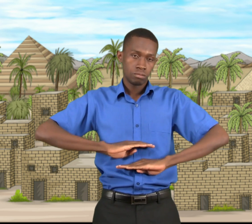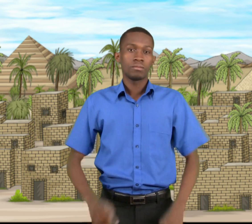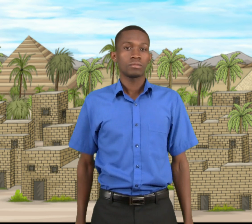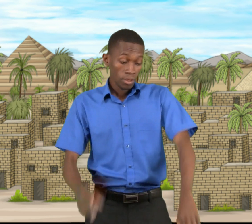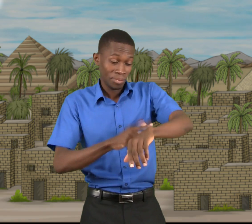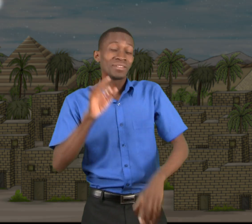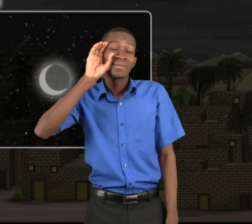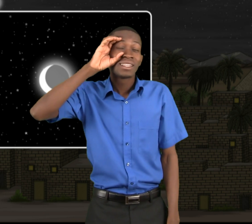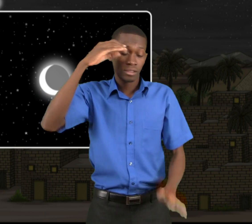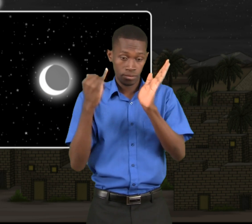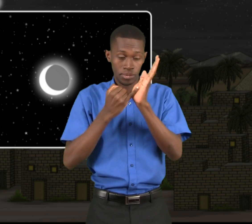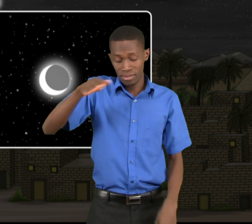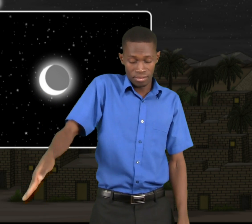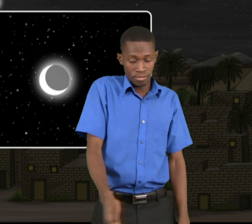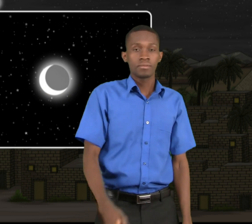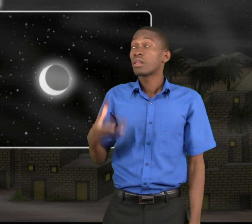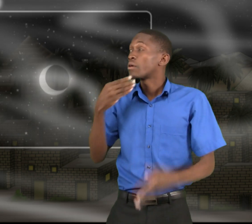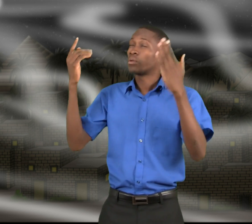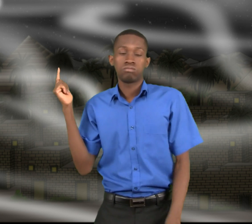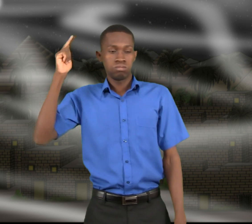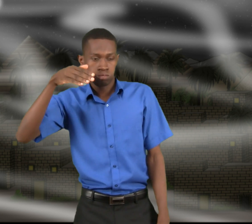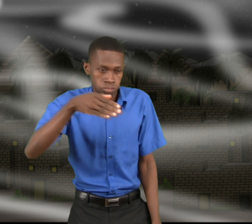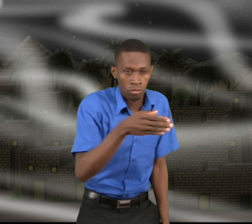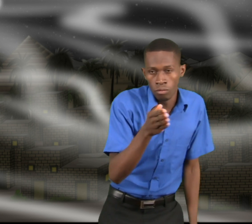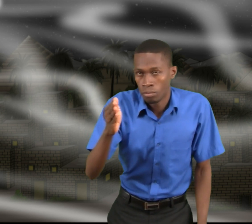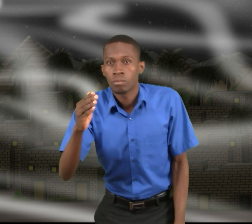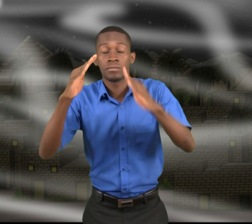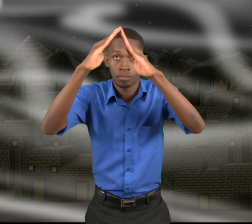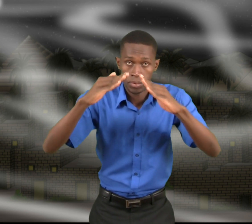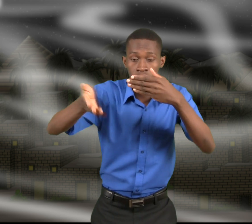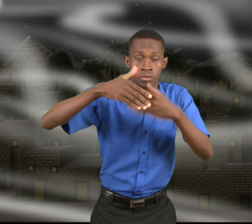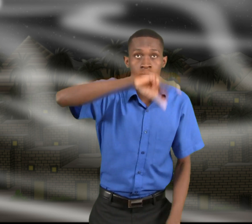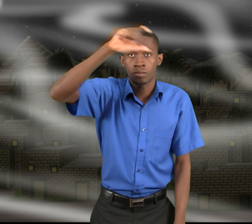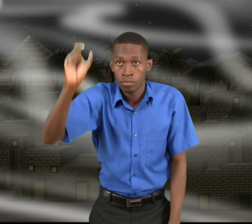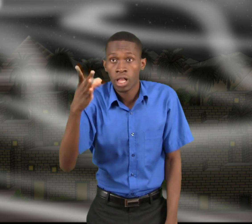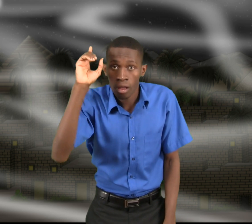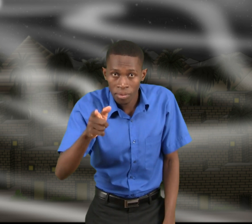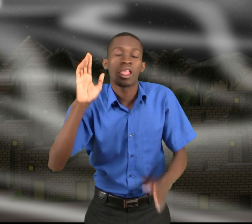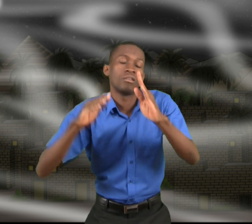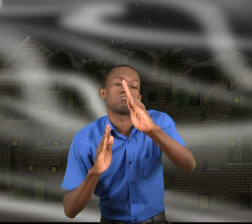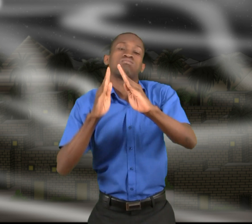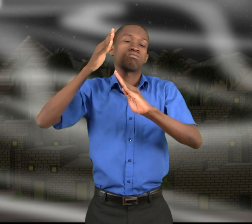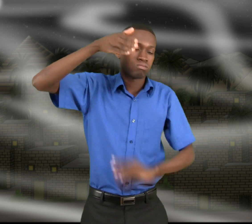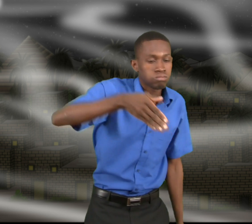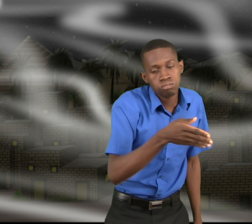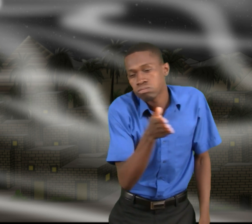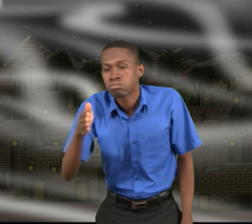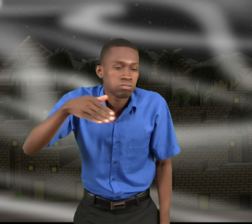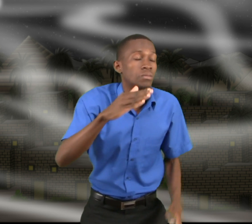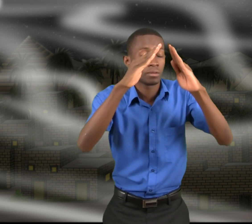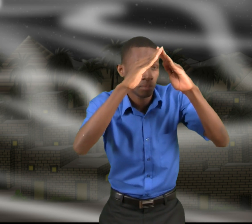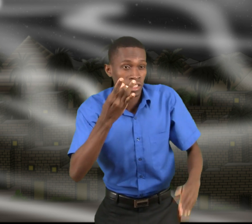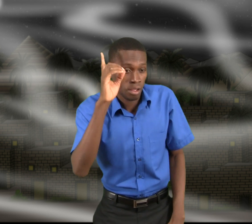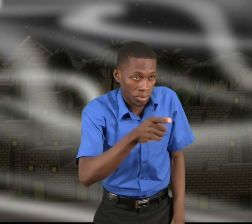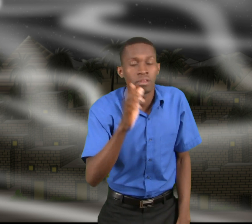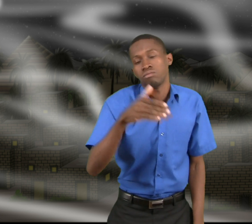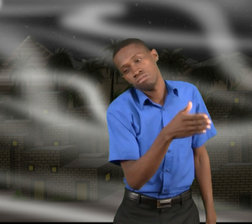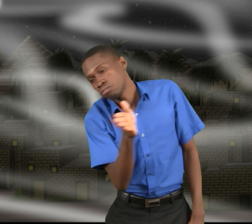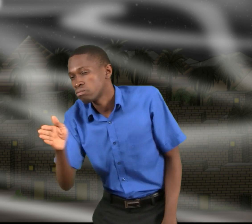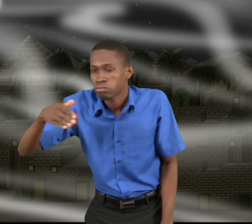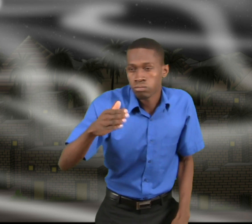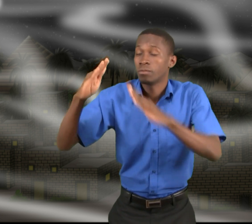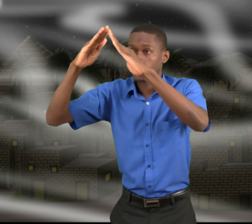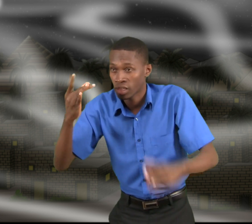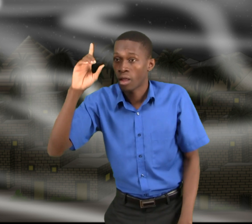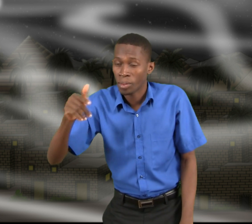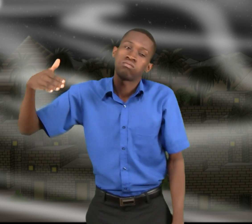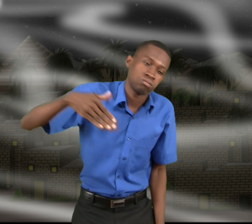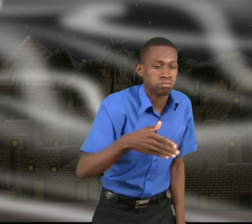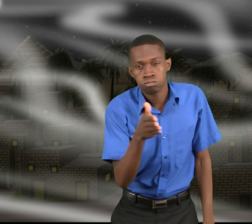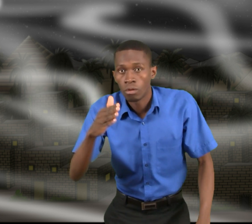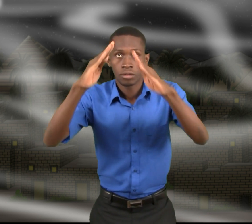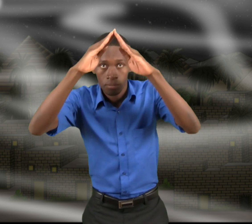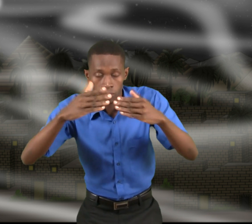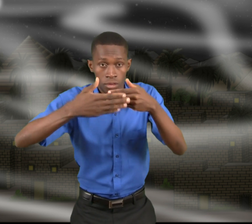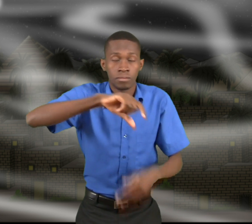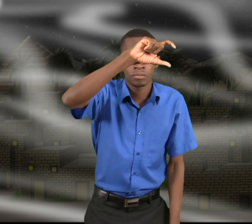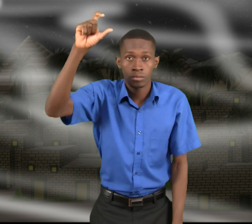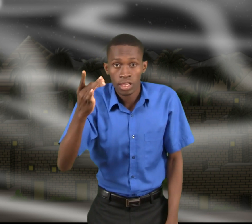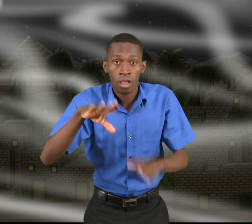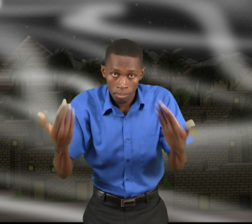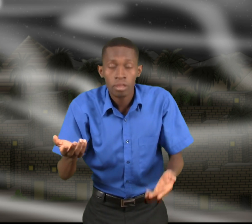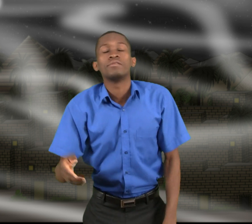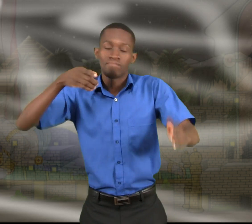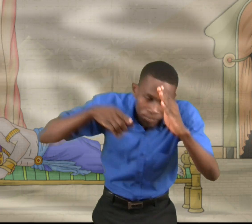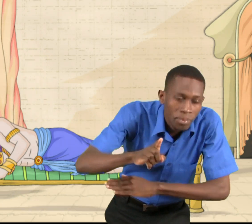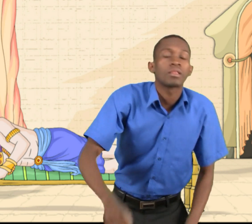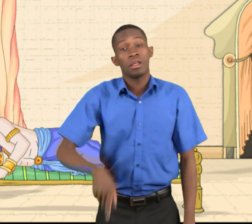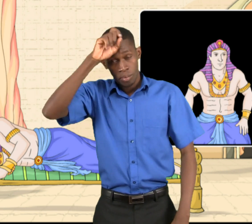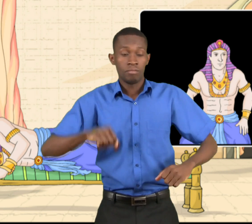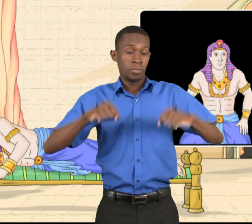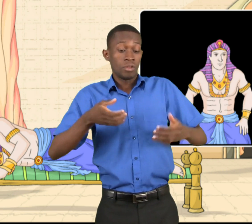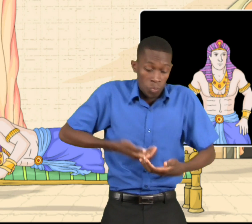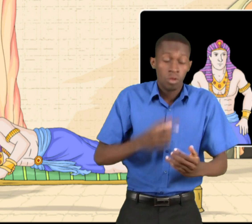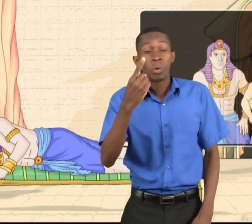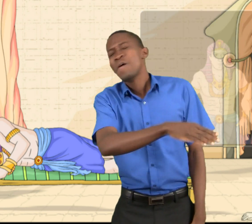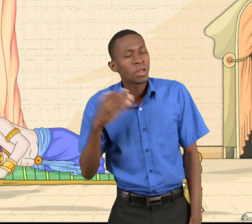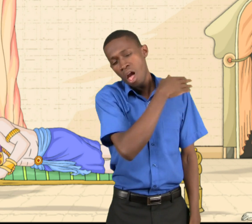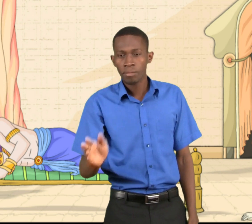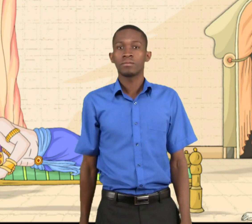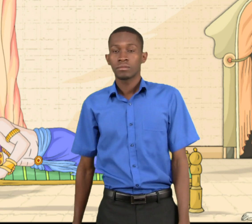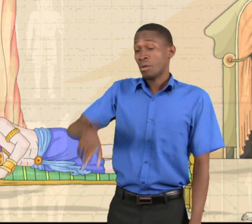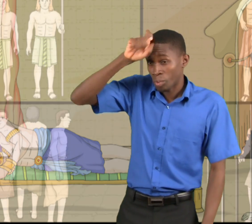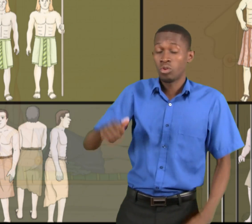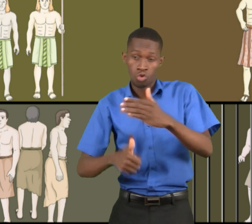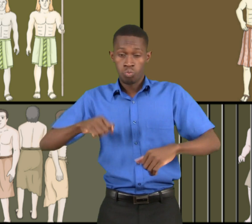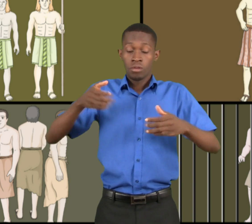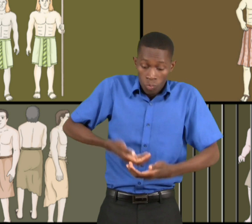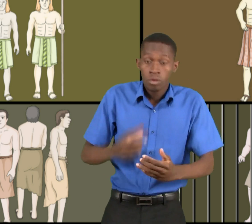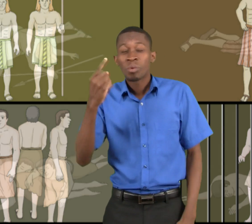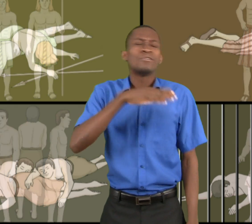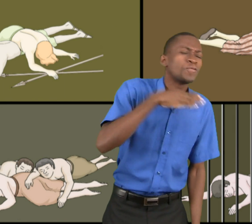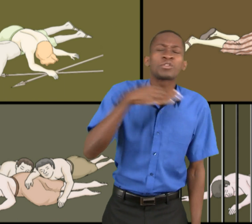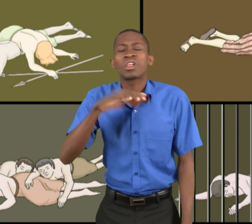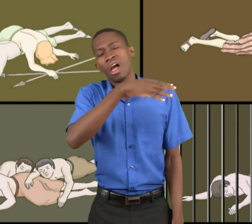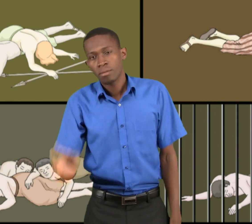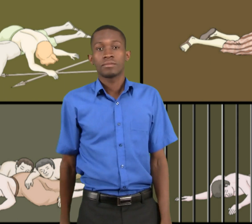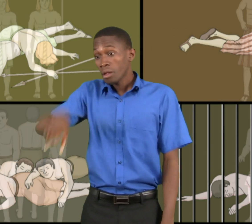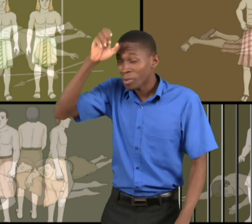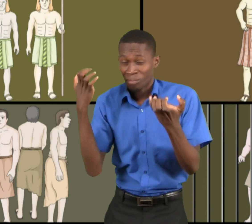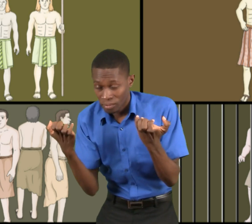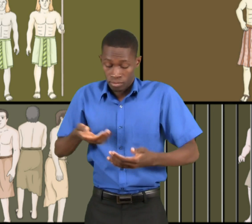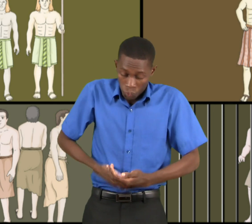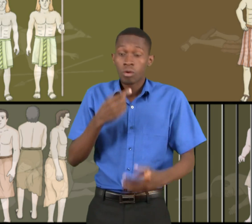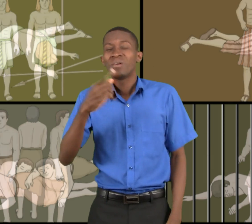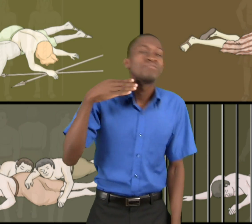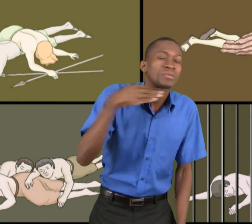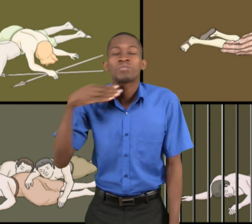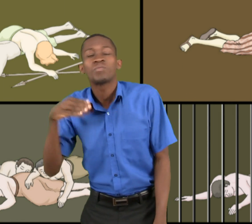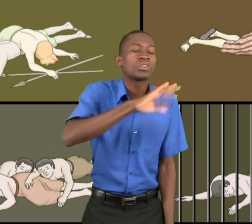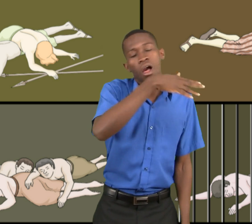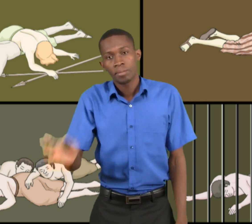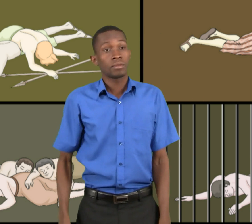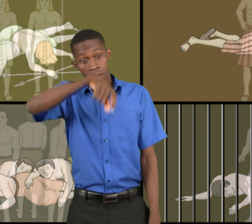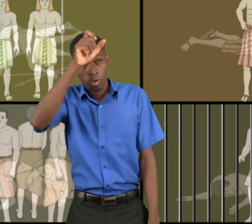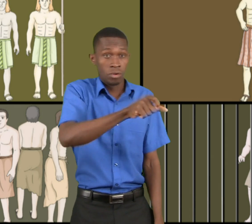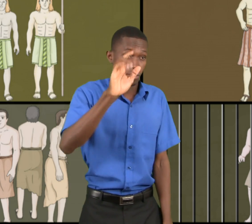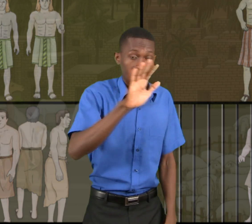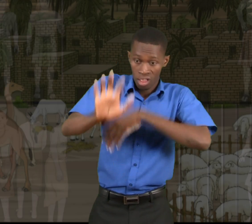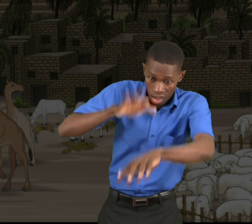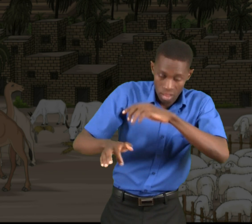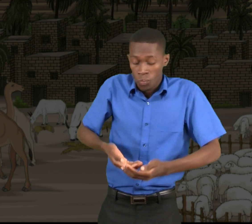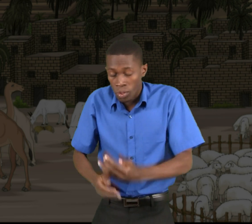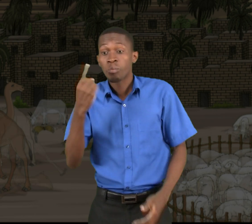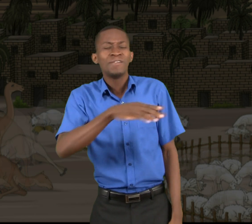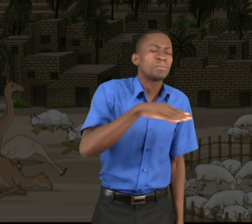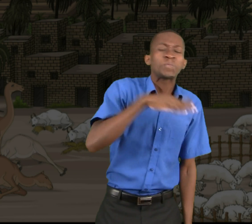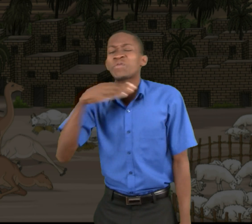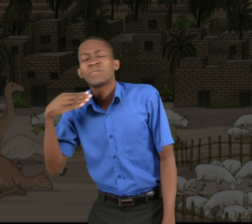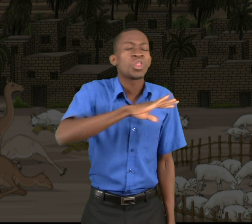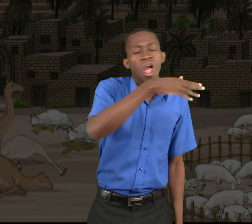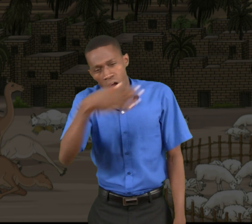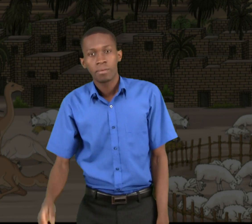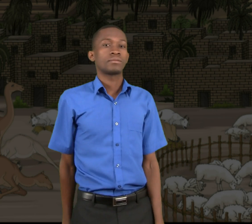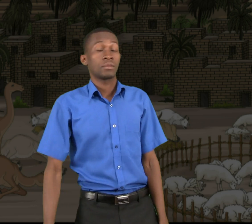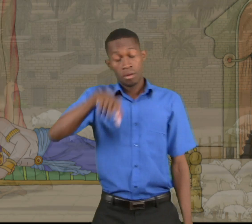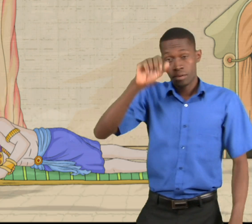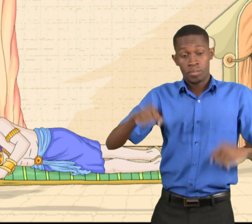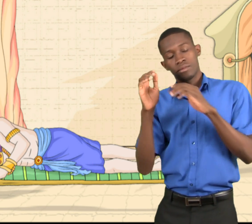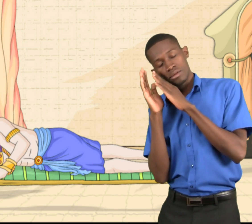Now at midnight the LORD struck down every firstborn male in the land of Egypt, from the firstborn of Pharaoh, who sat on his throne, to the firstborn of the prisoner in the dungeon, as well as all the firstborn among the livestock.